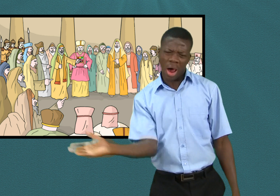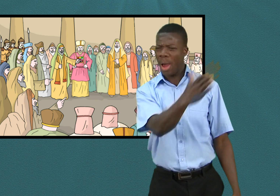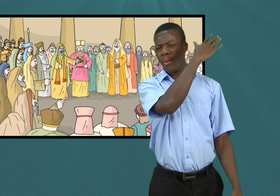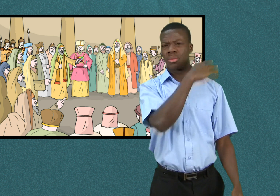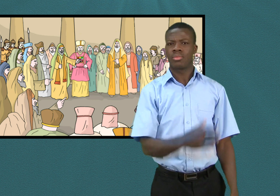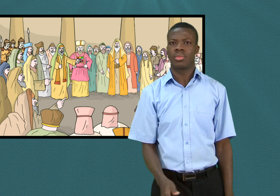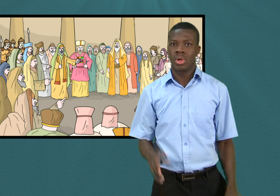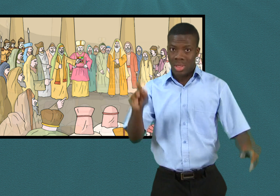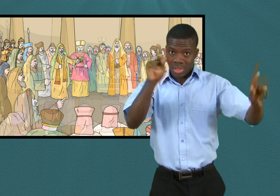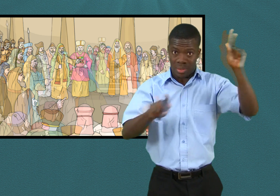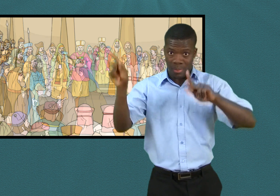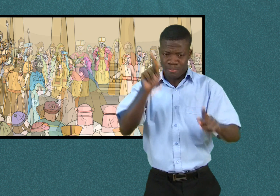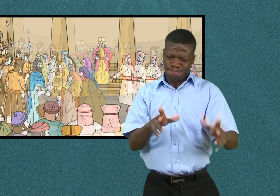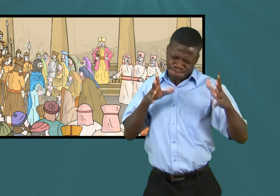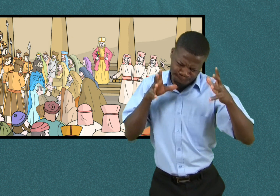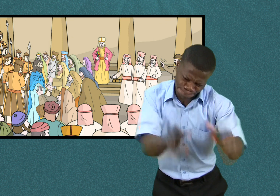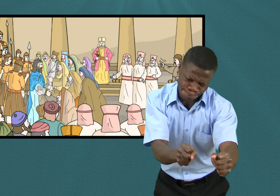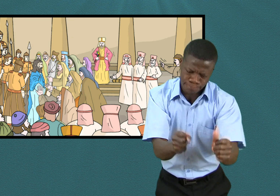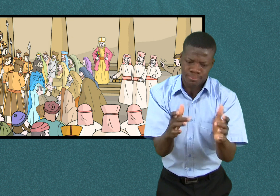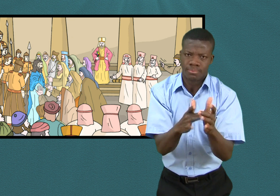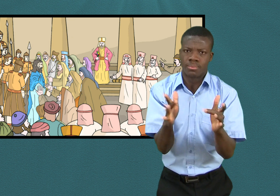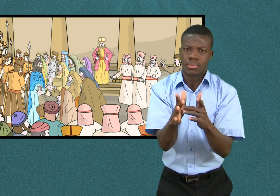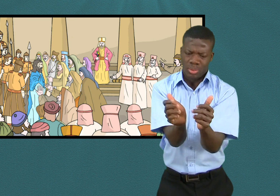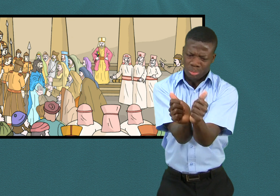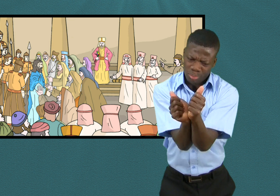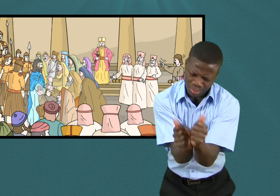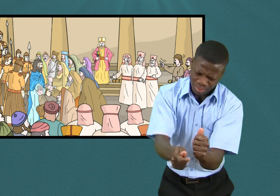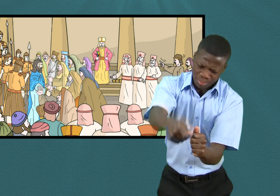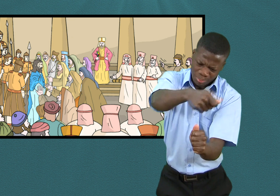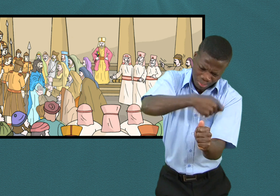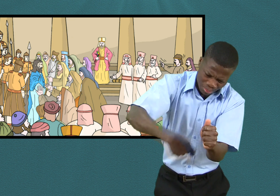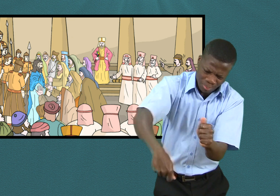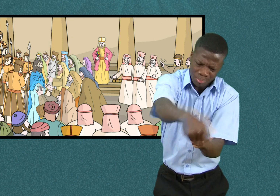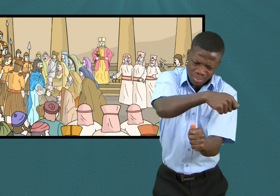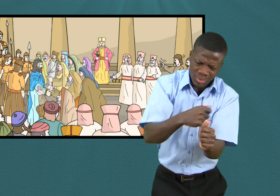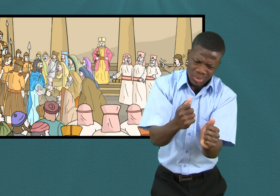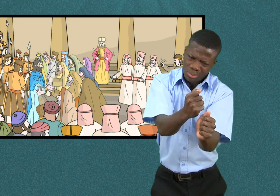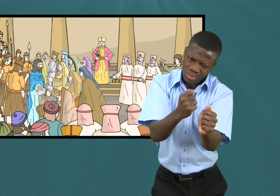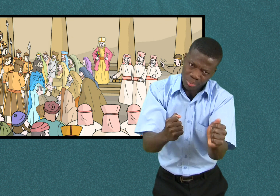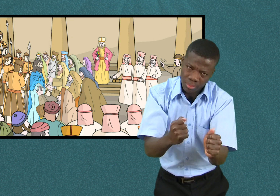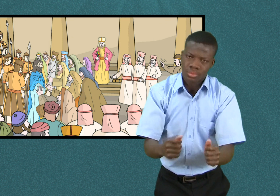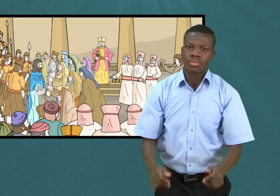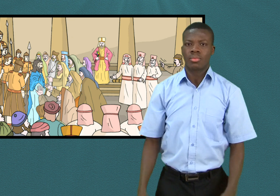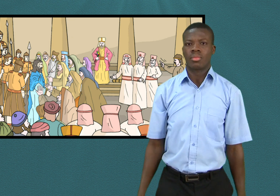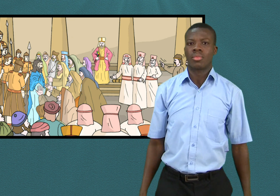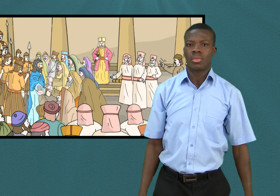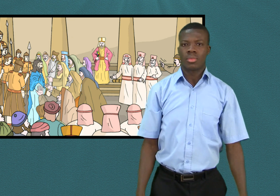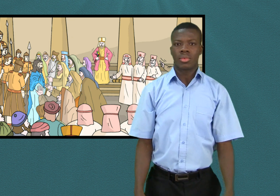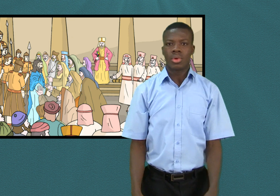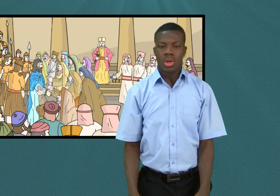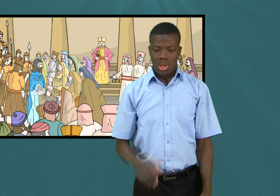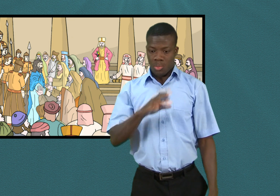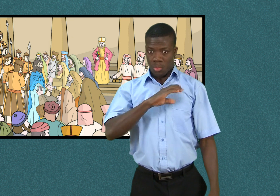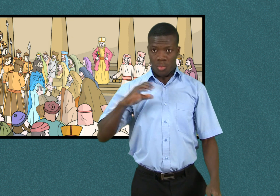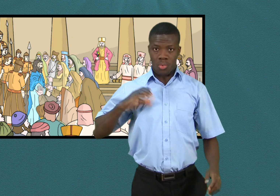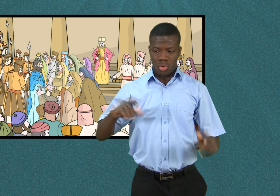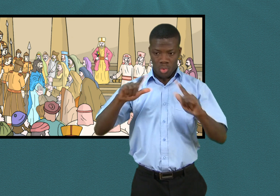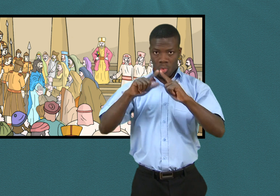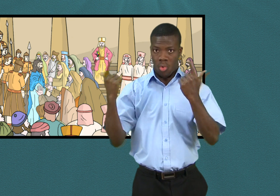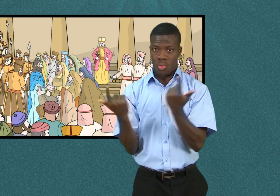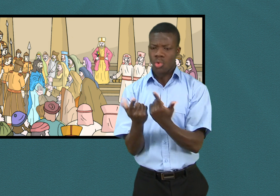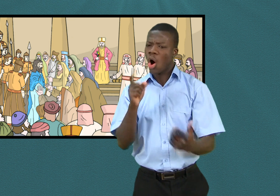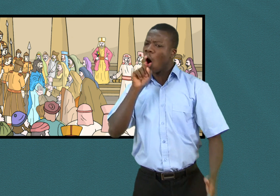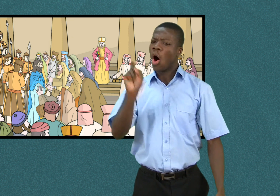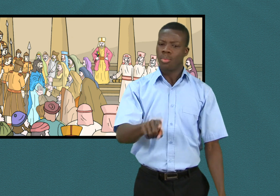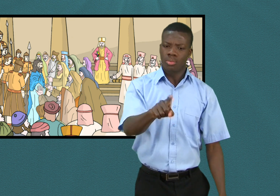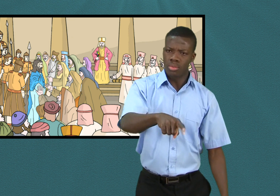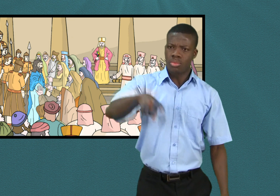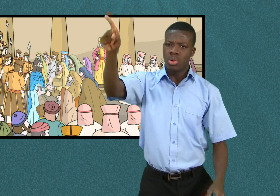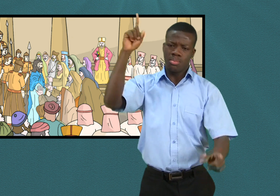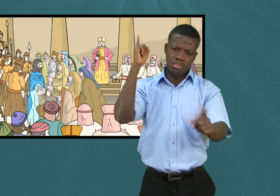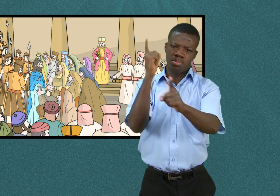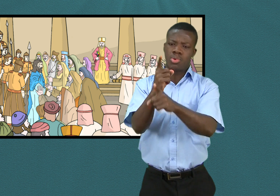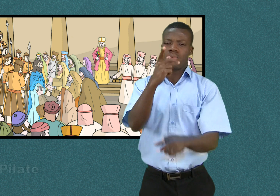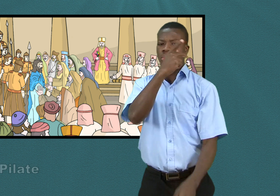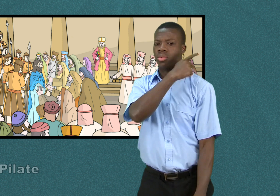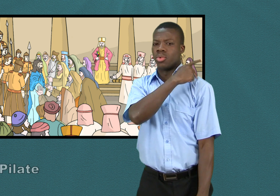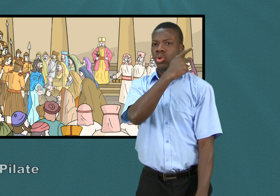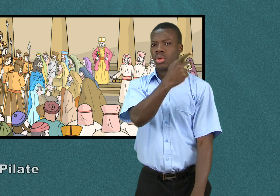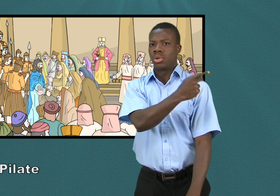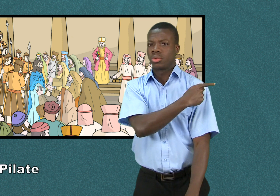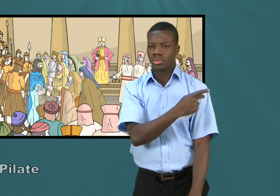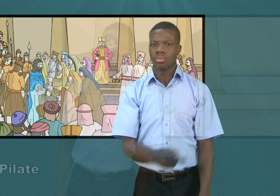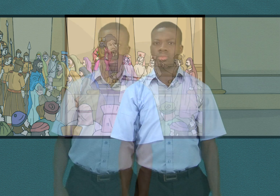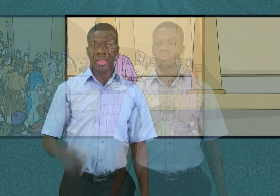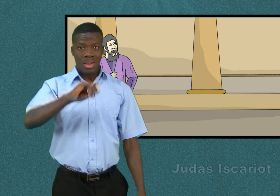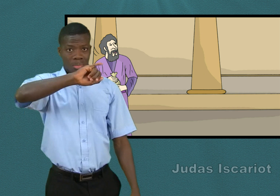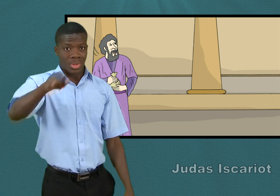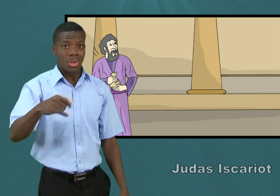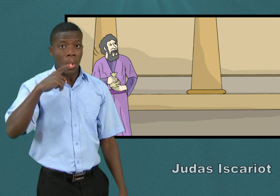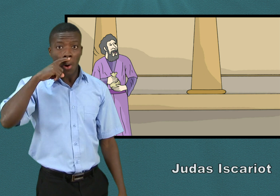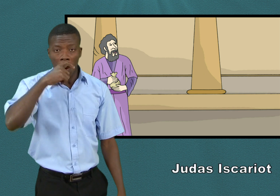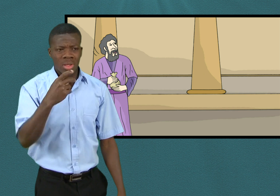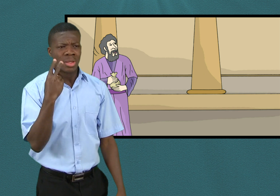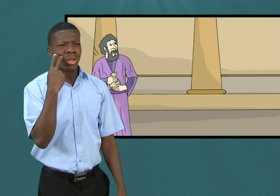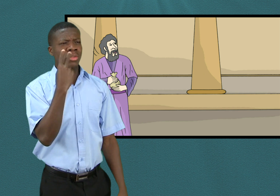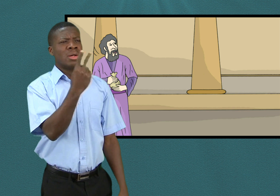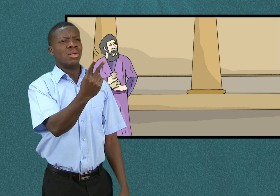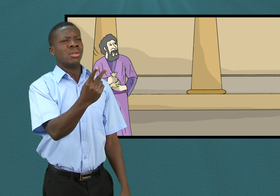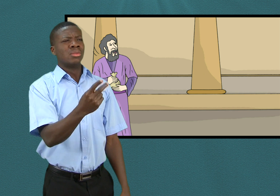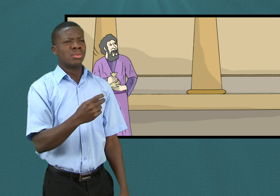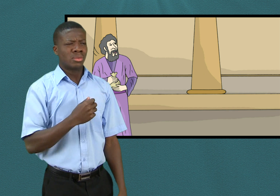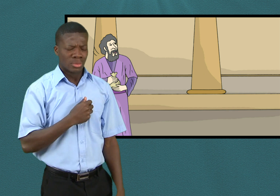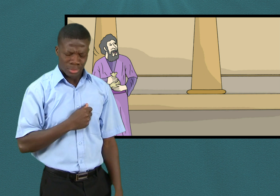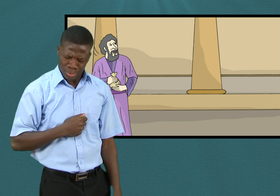They bound Him, led Him away, and handed Him over to Pilate the governor.